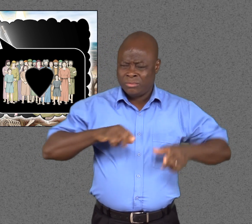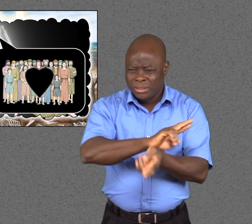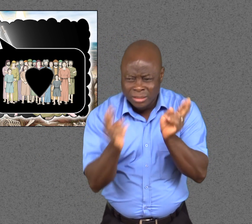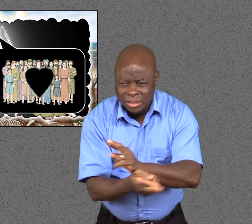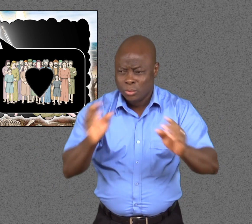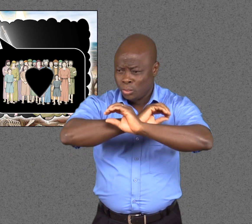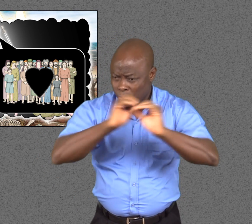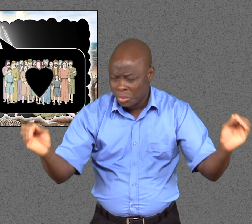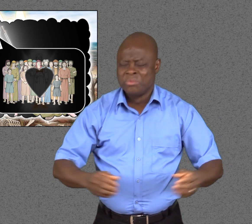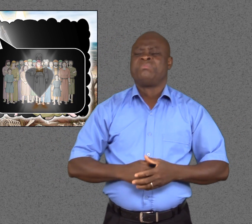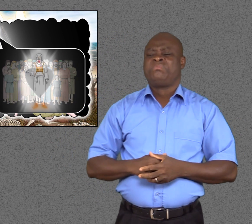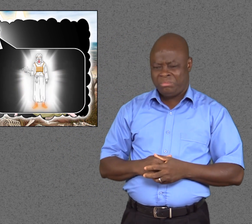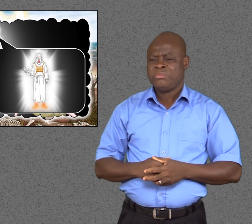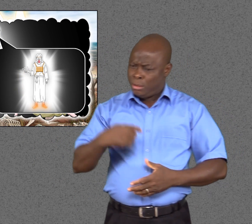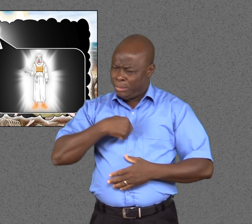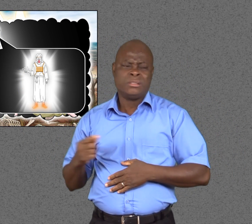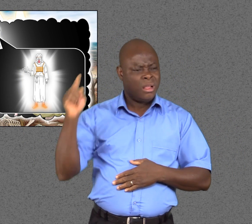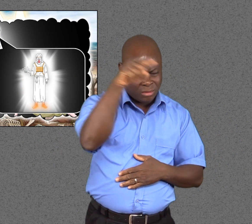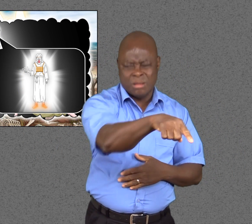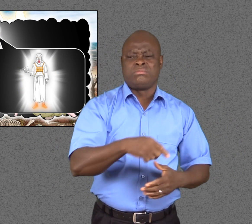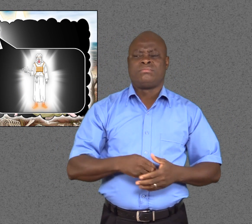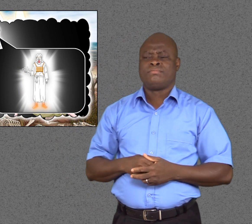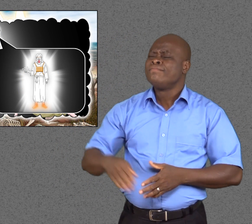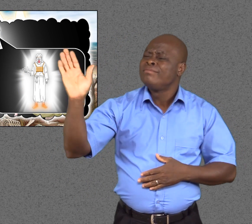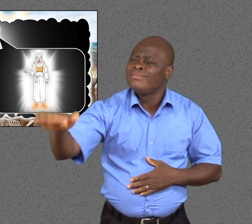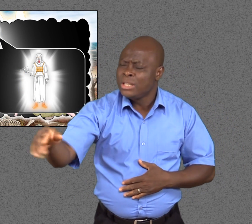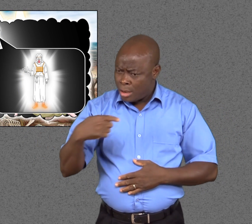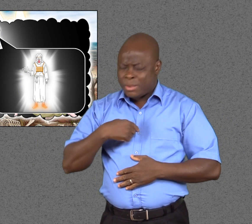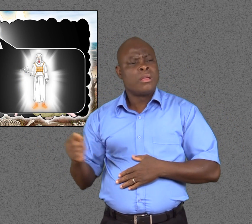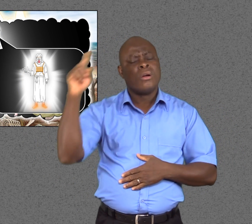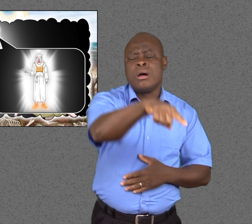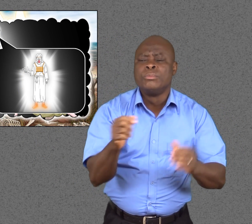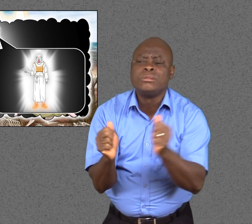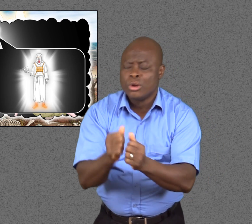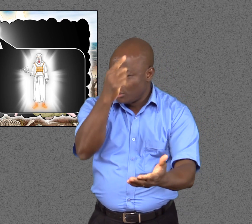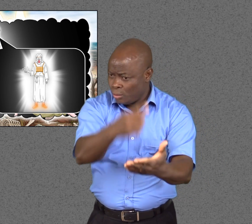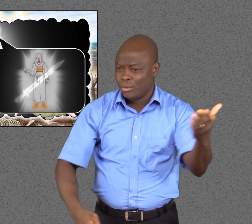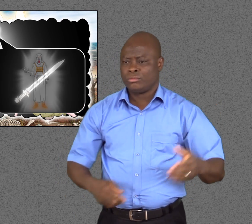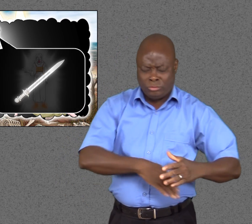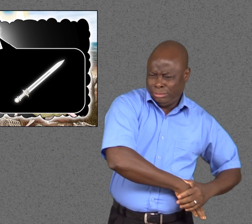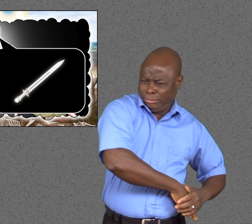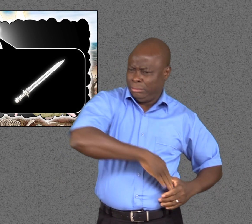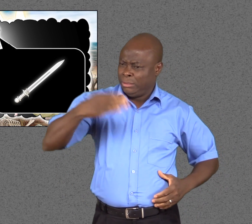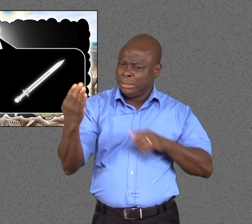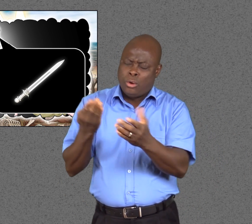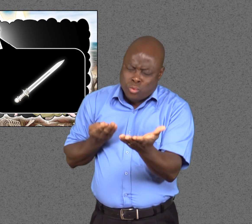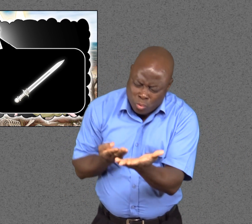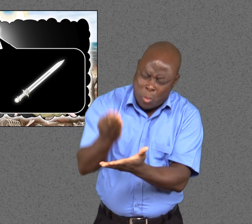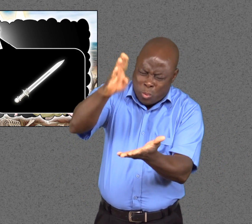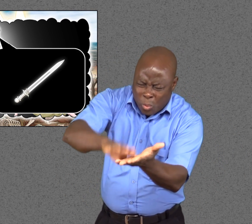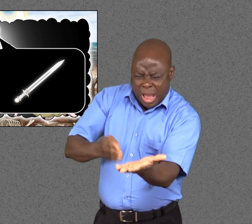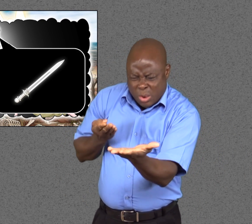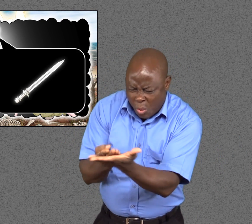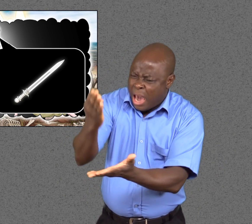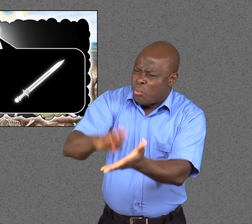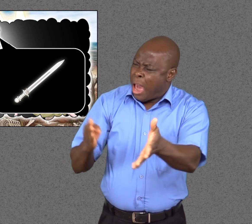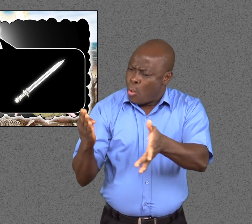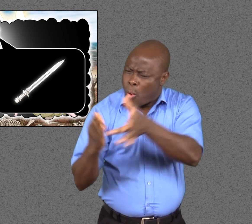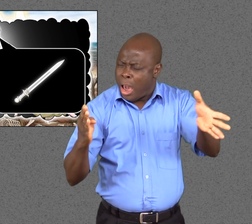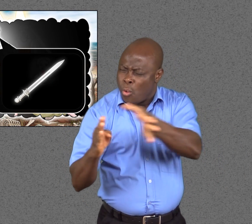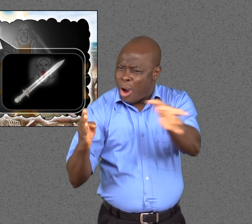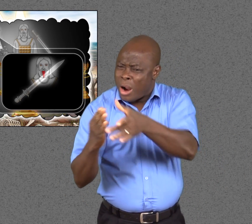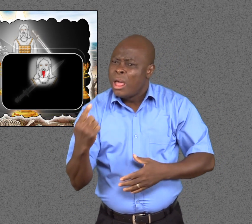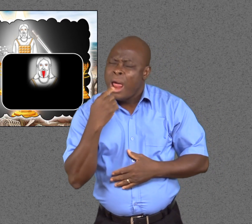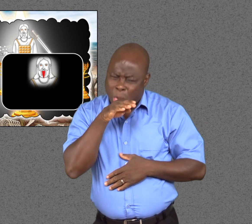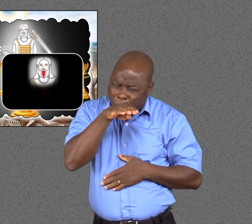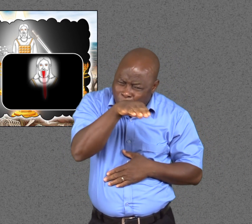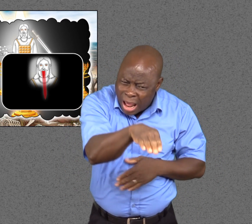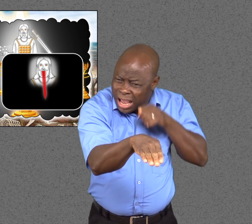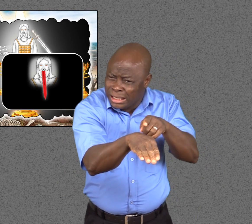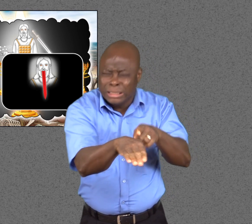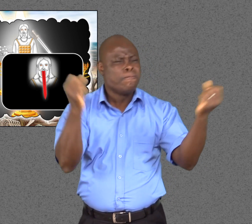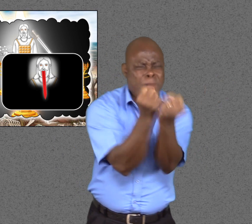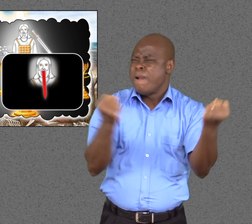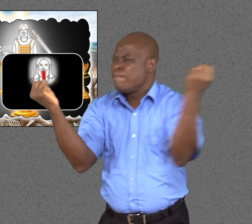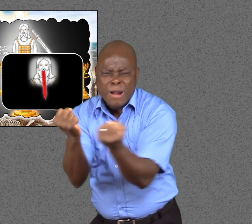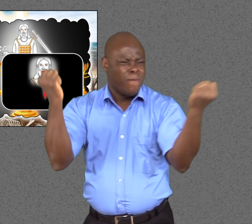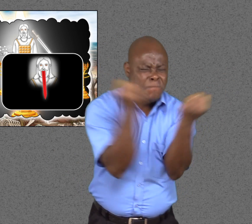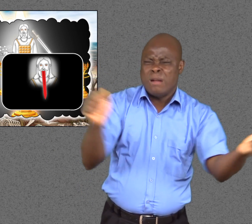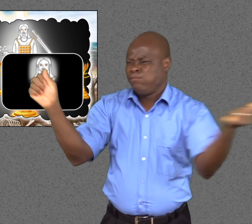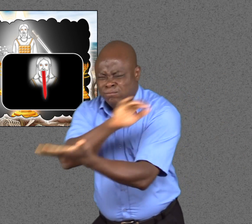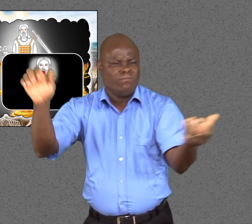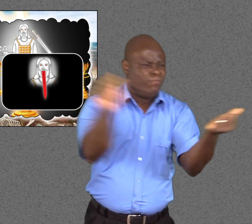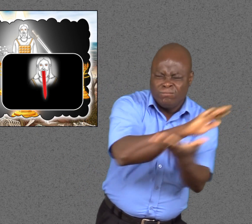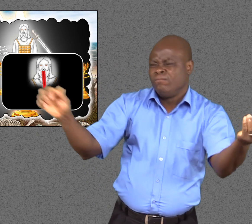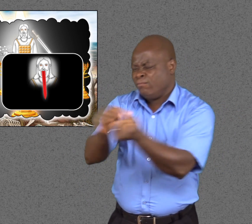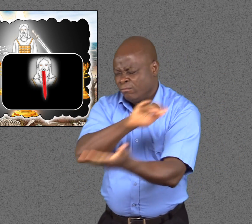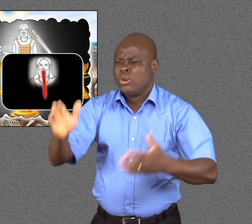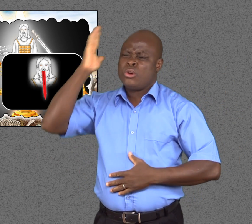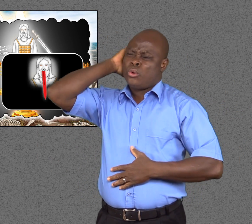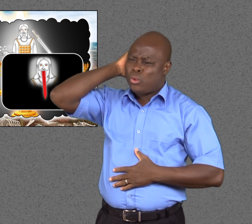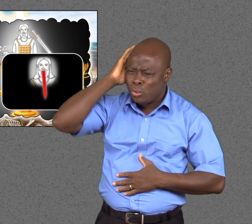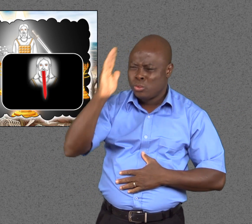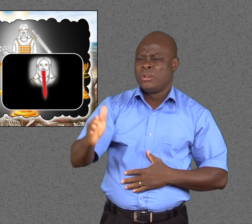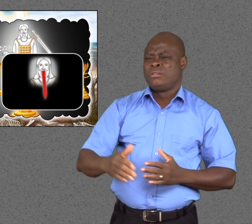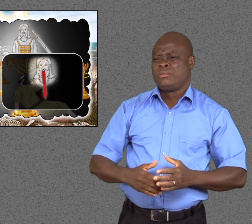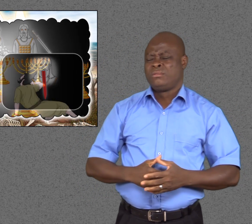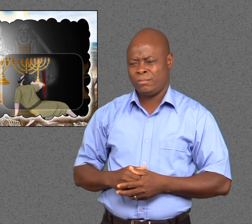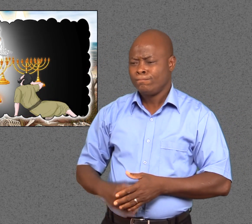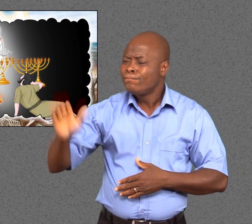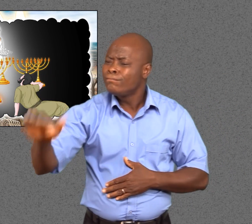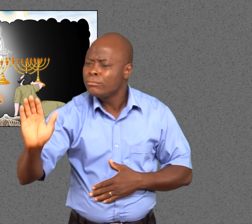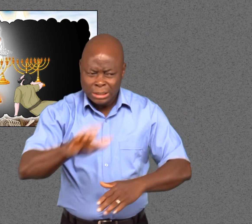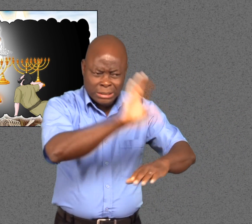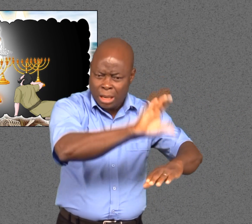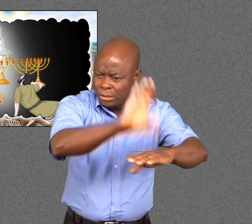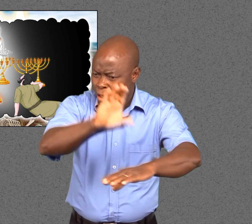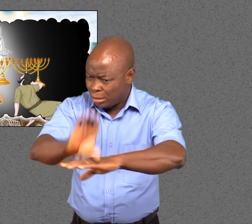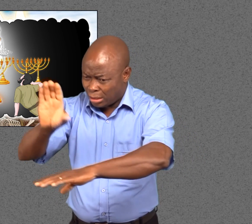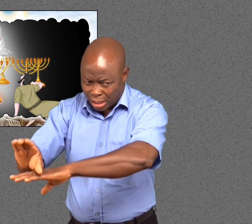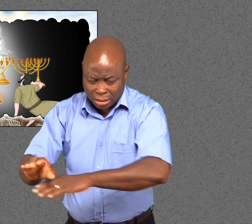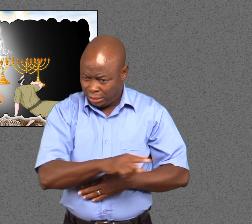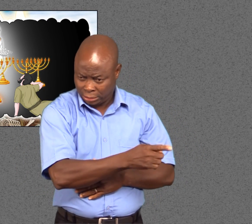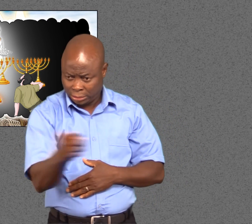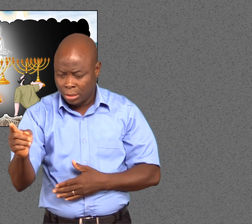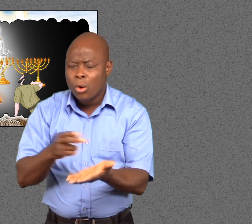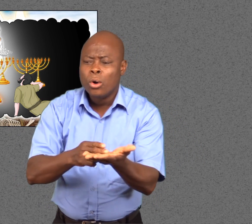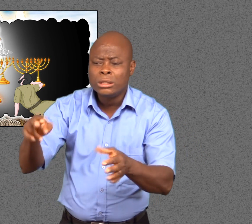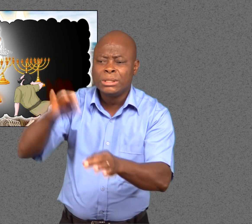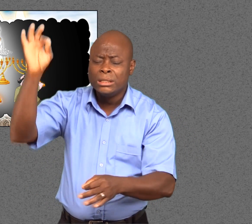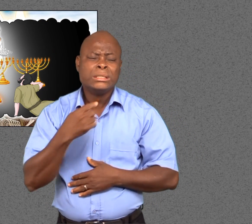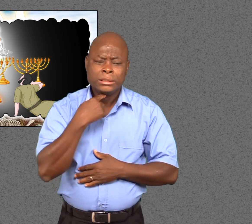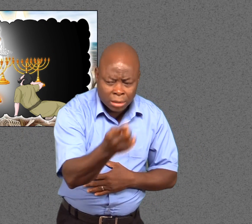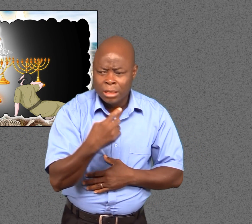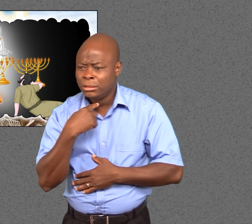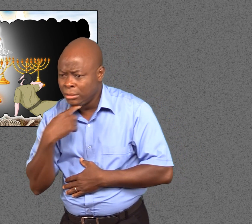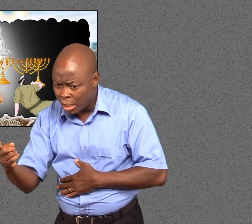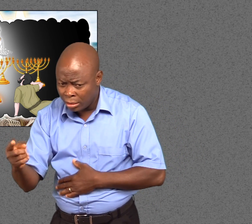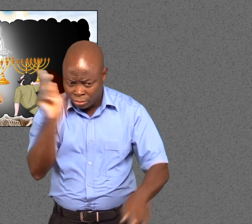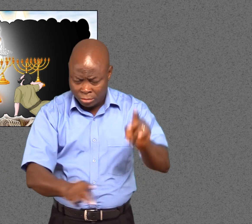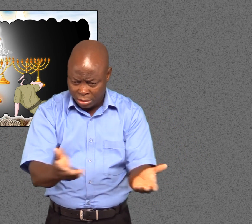Otherwise I will come to you shortly and wage war against them with the sword of My mouth.